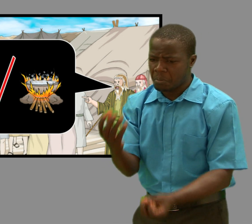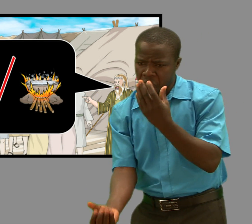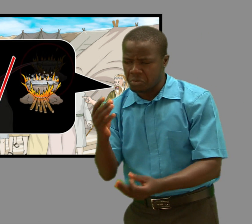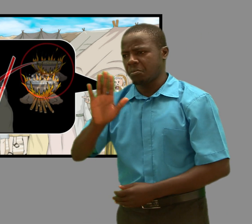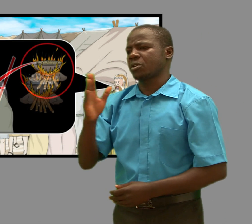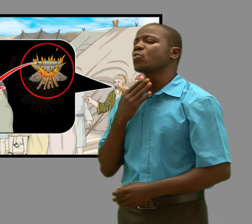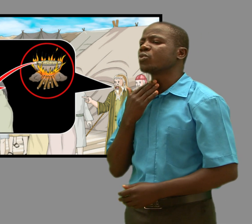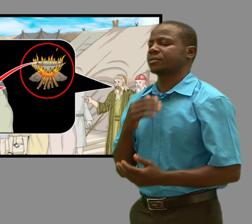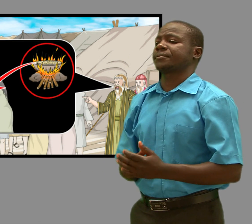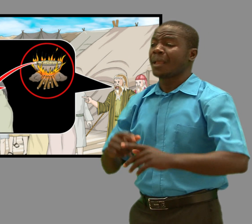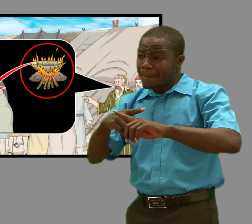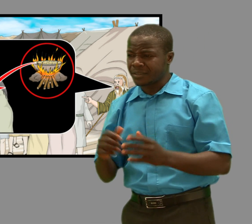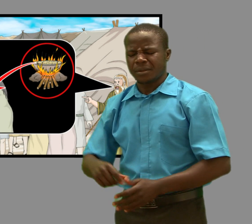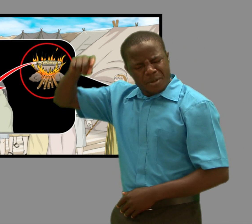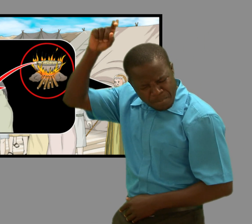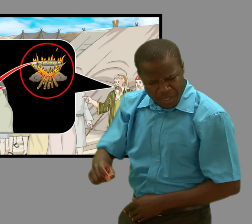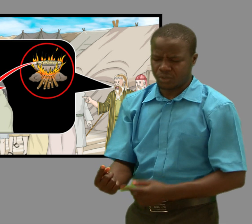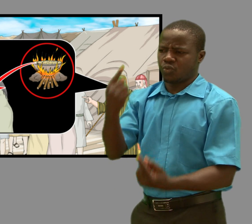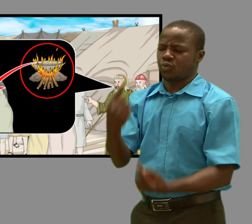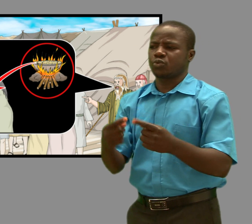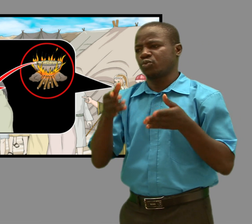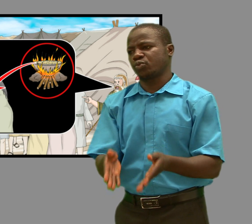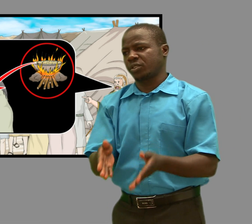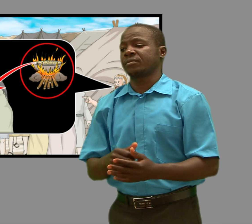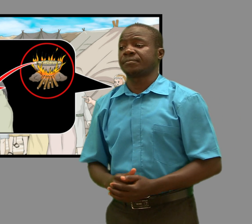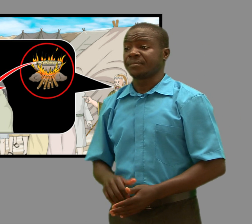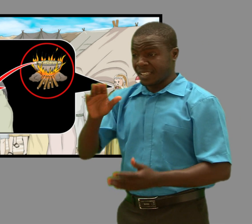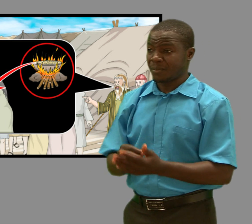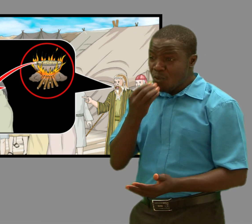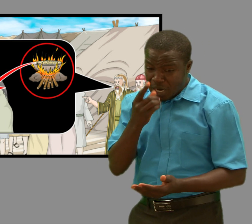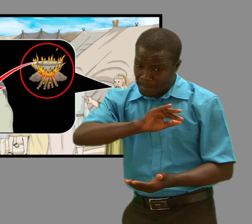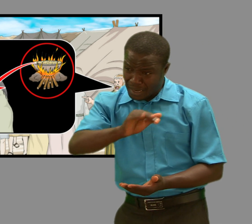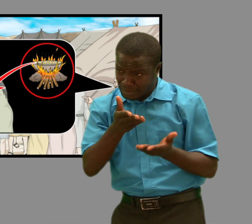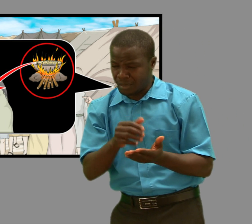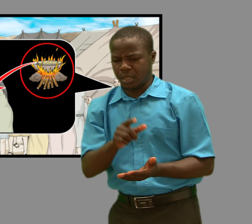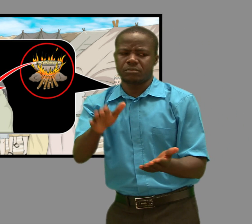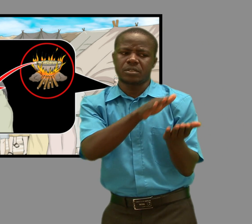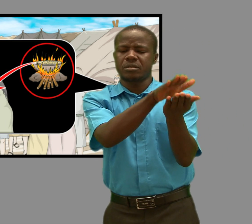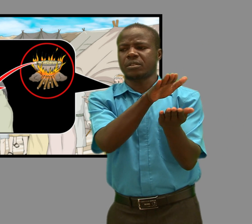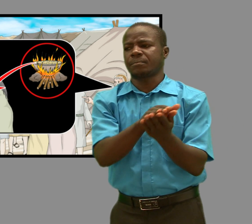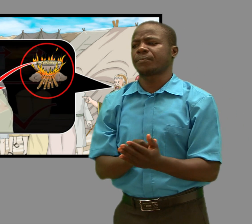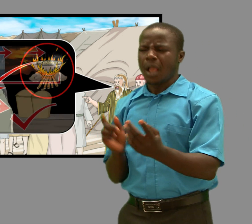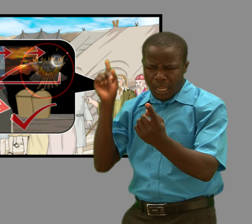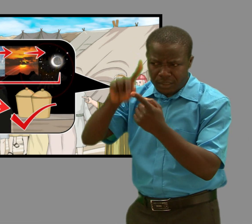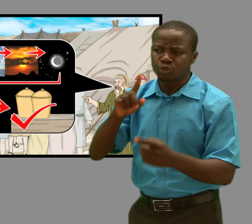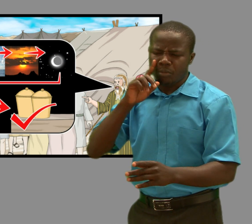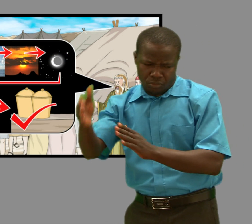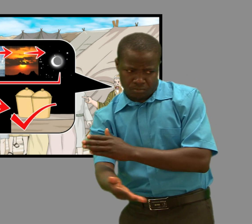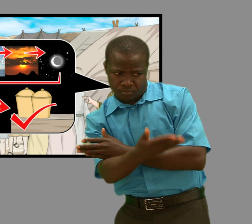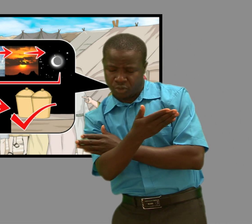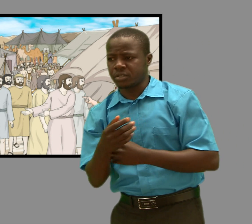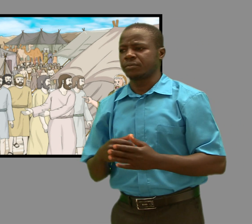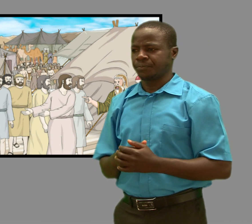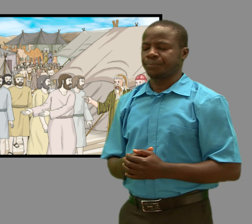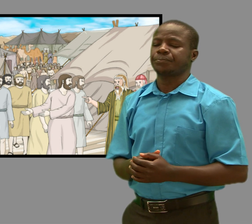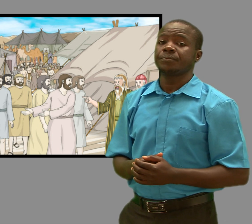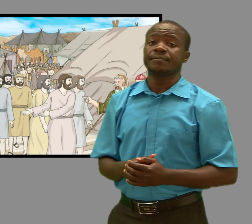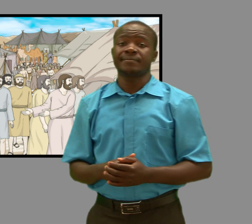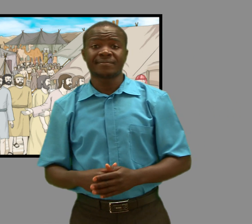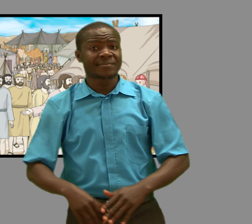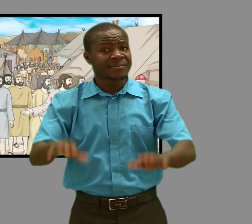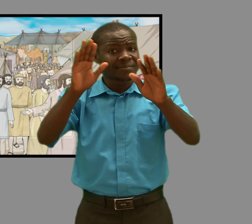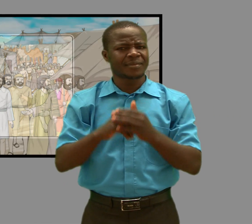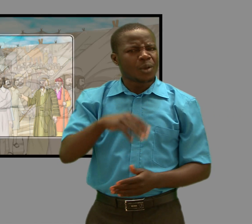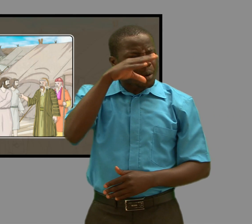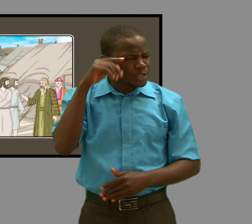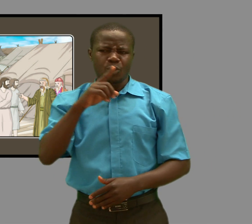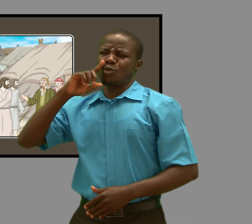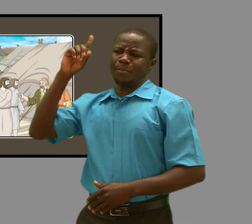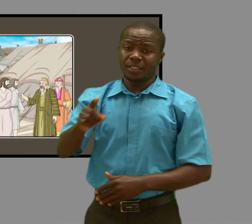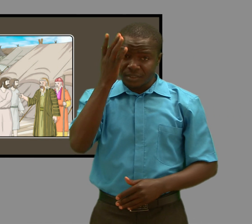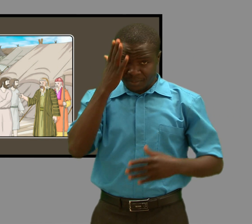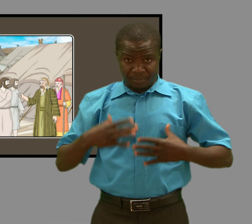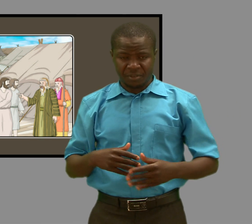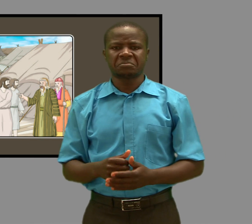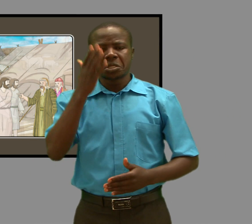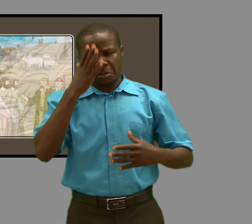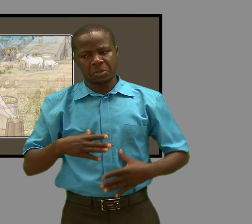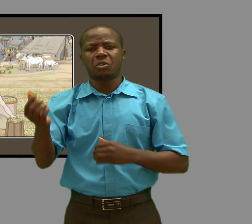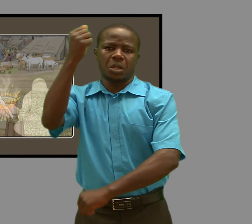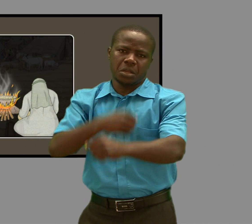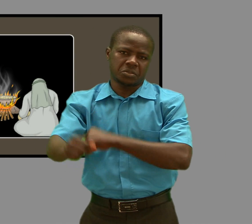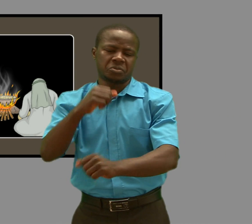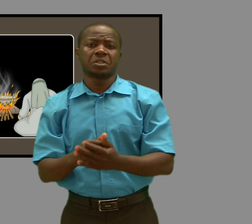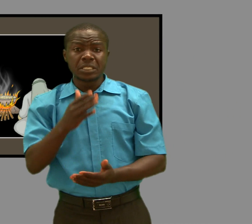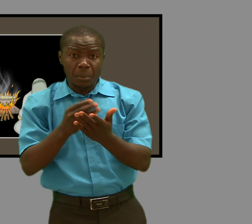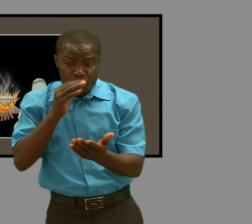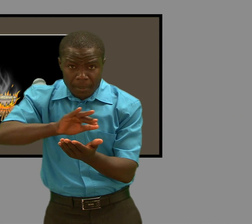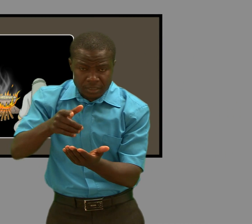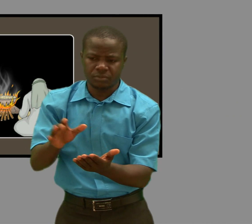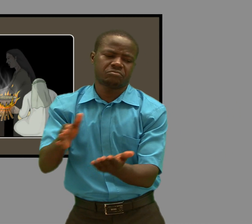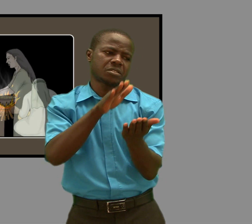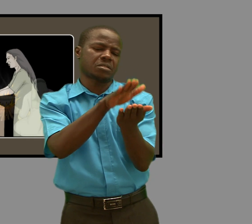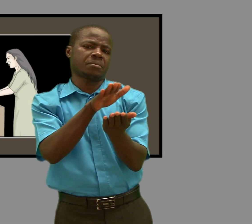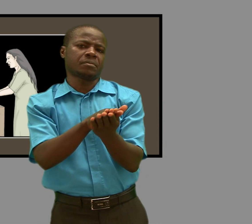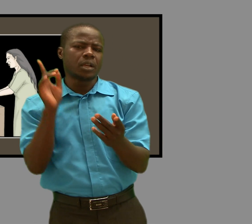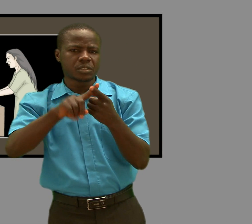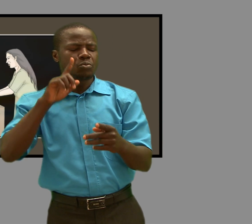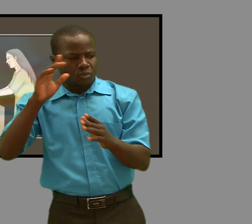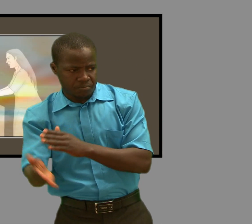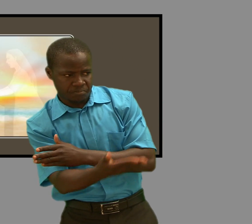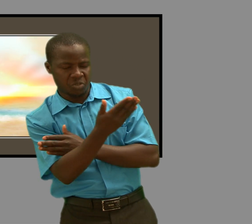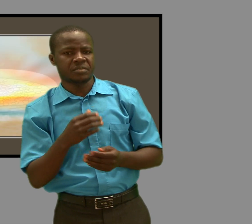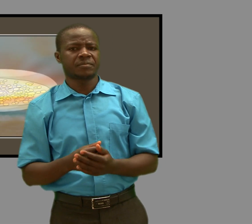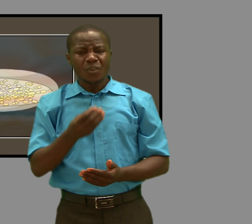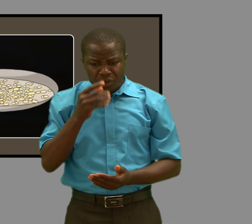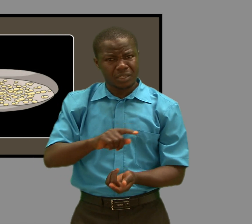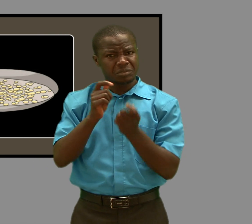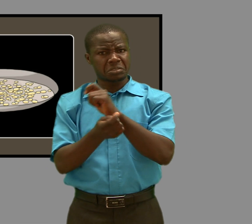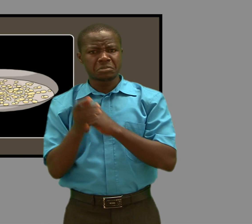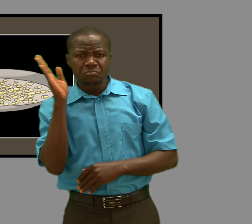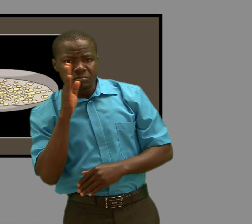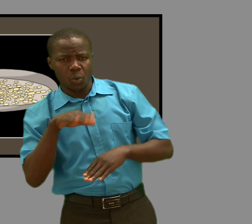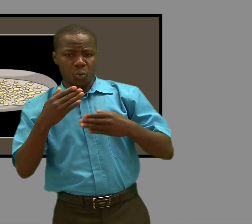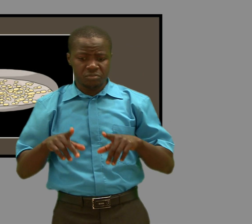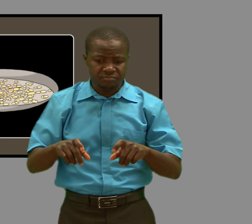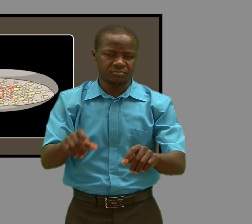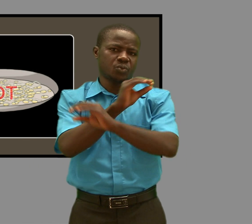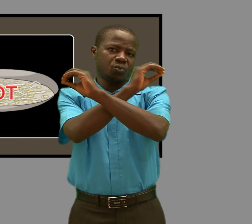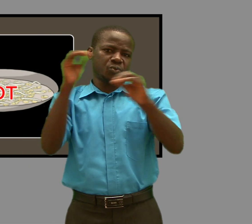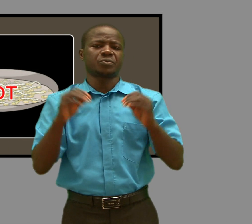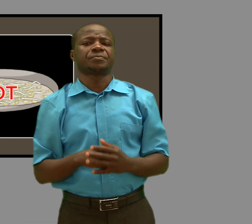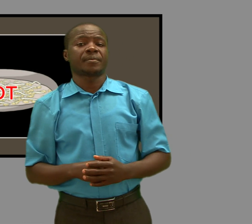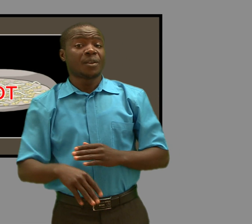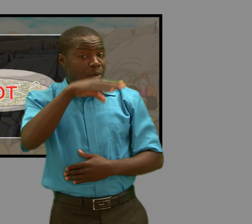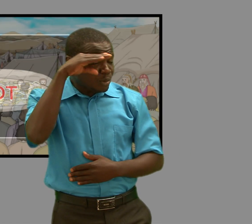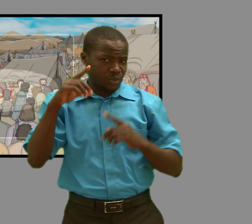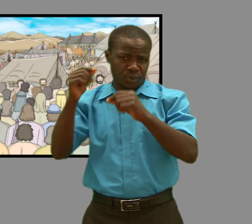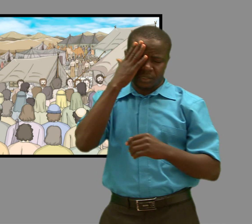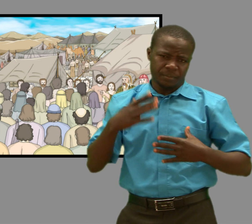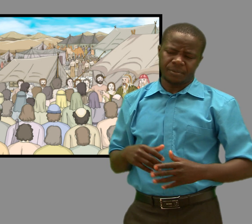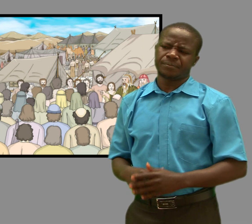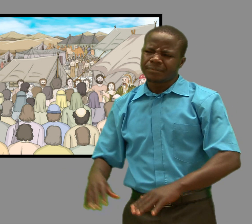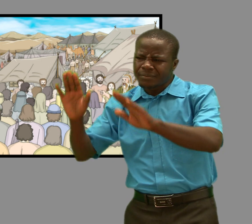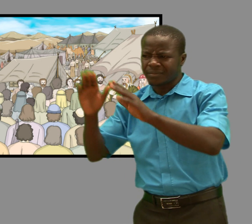Then set aside whatever remains and keep it until morning.’” So they set it aside until morning as Moses had commanded, and it did not smell or contain any maggots.